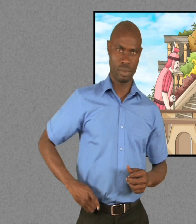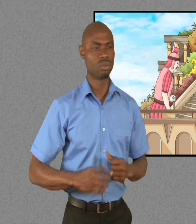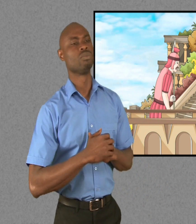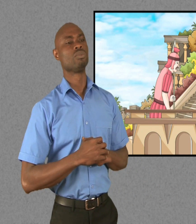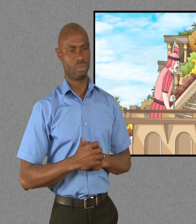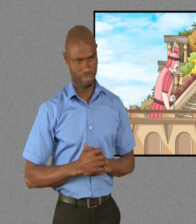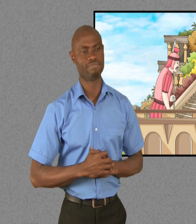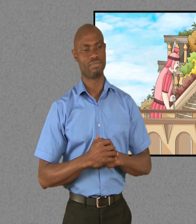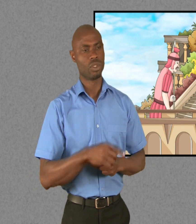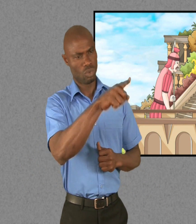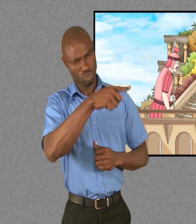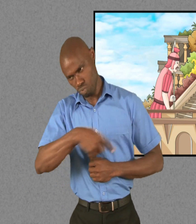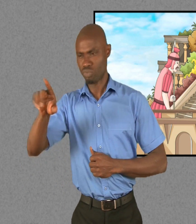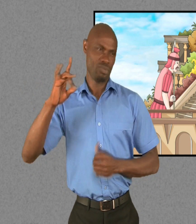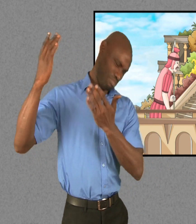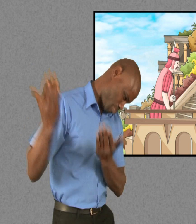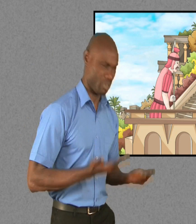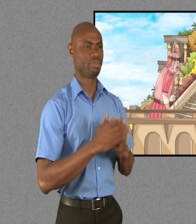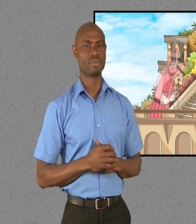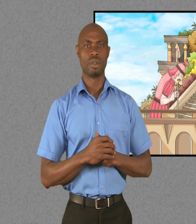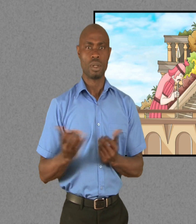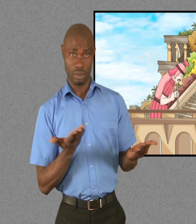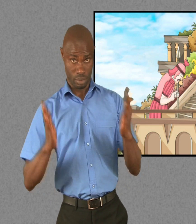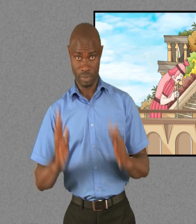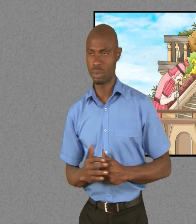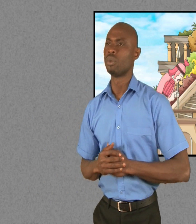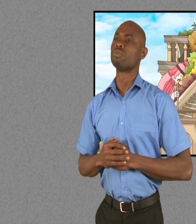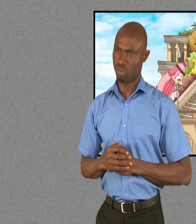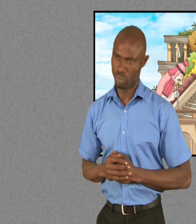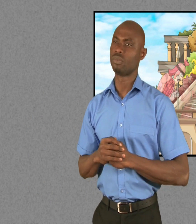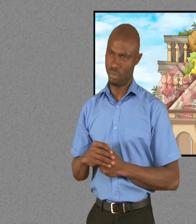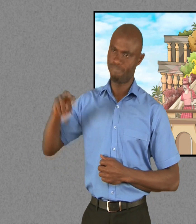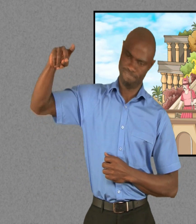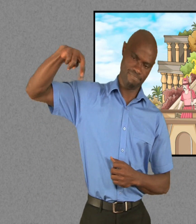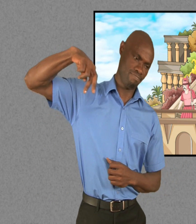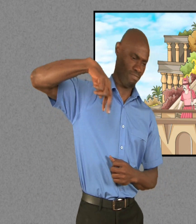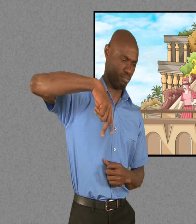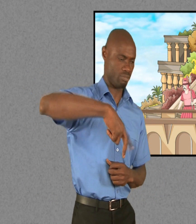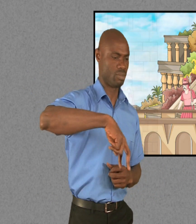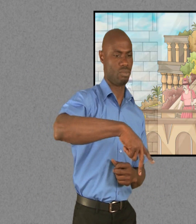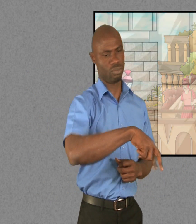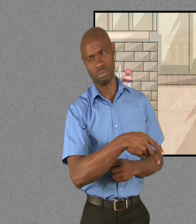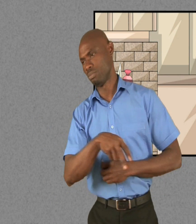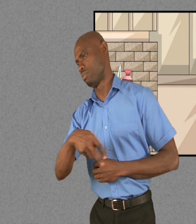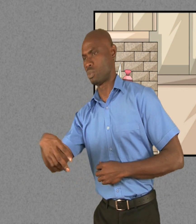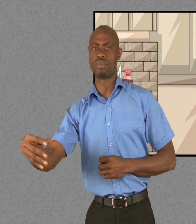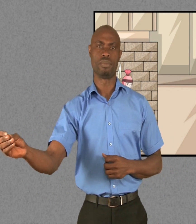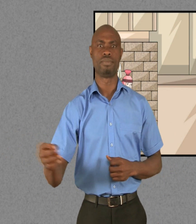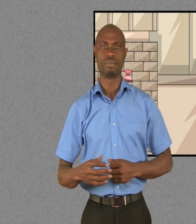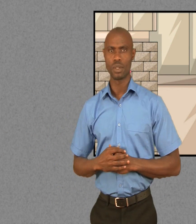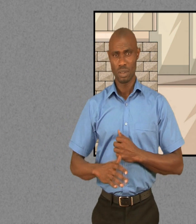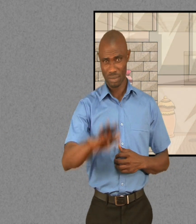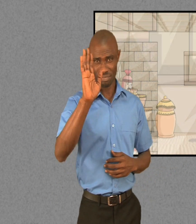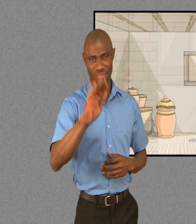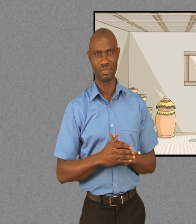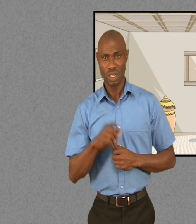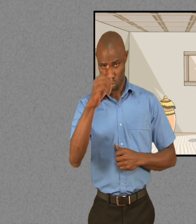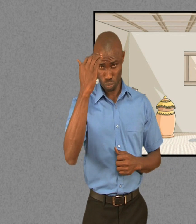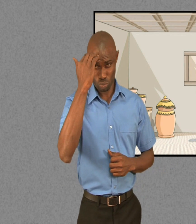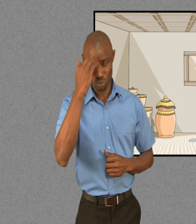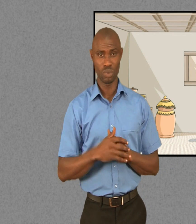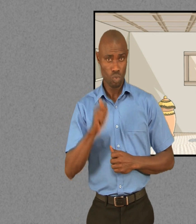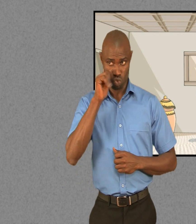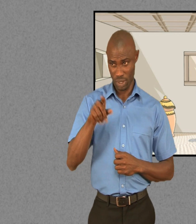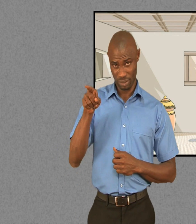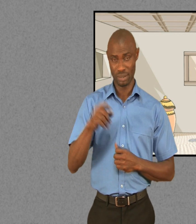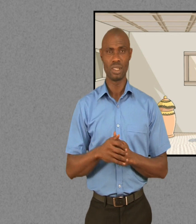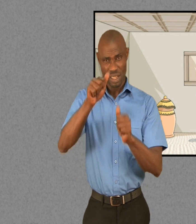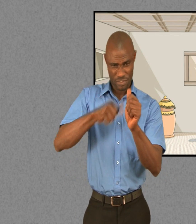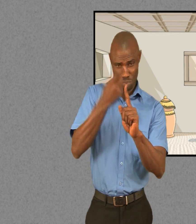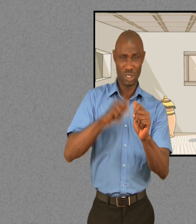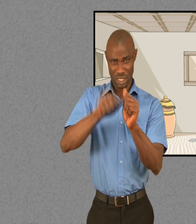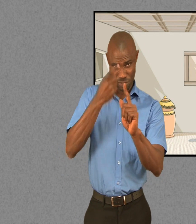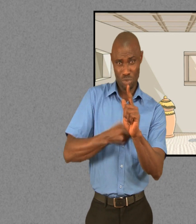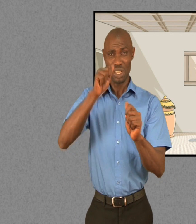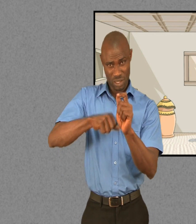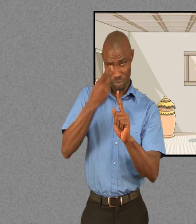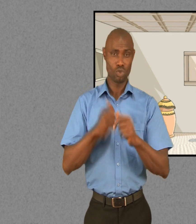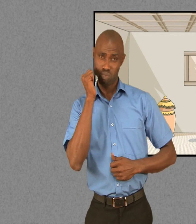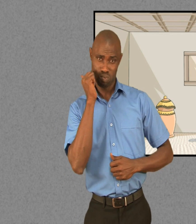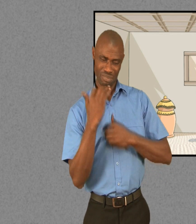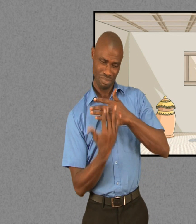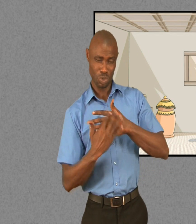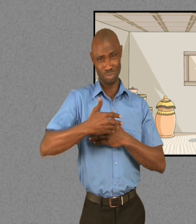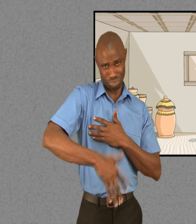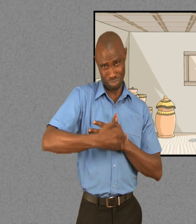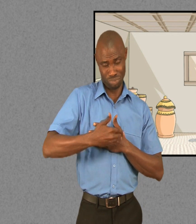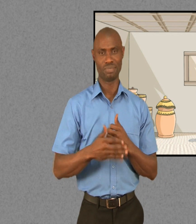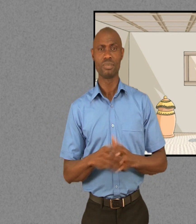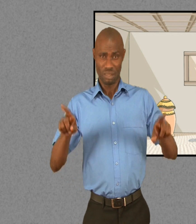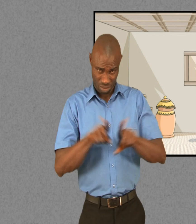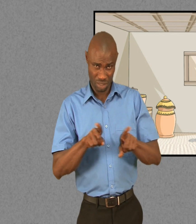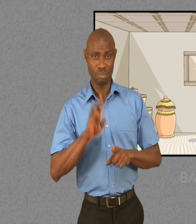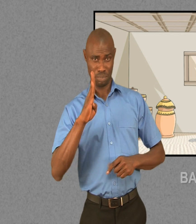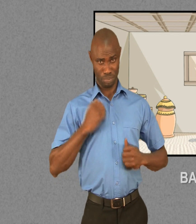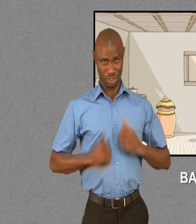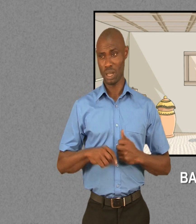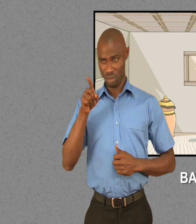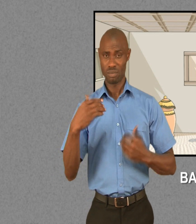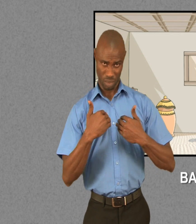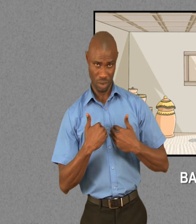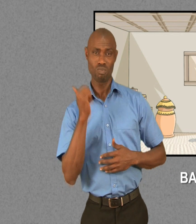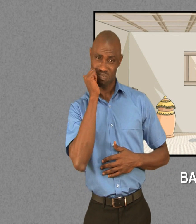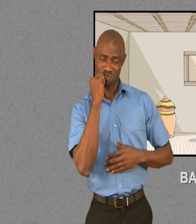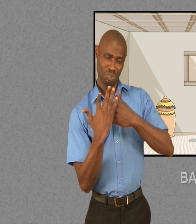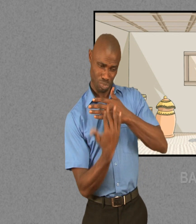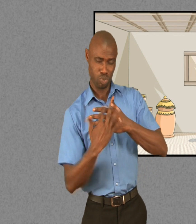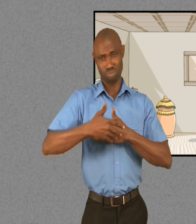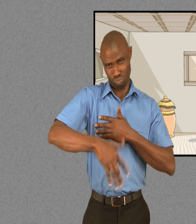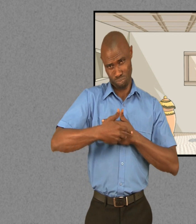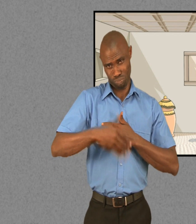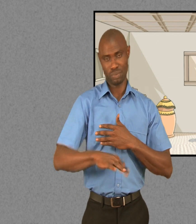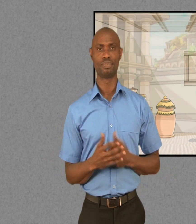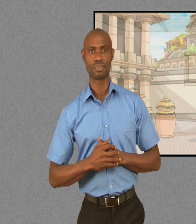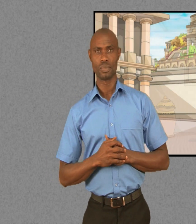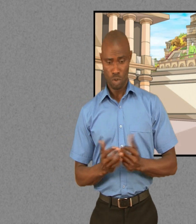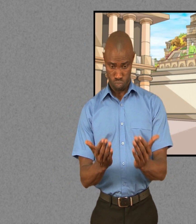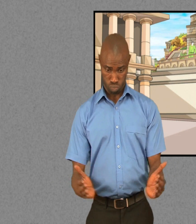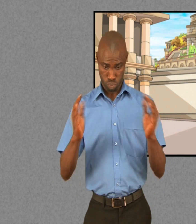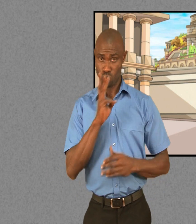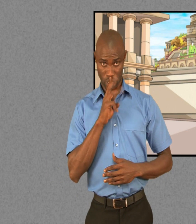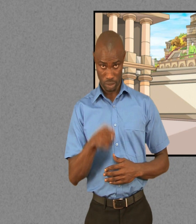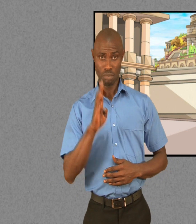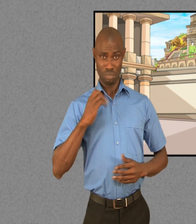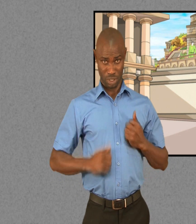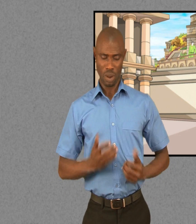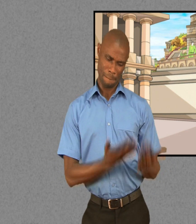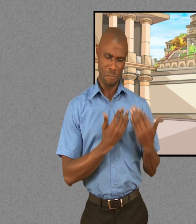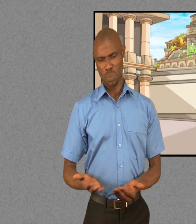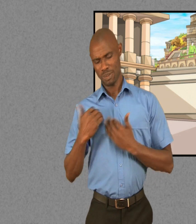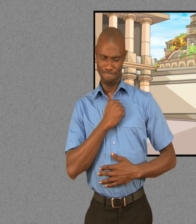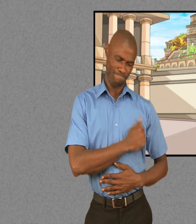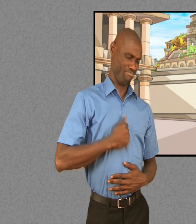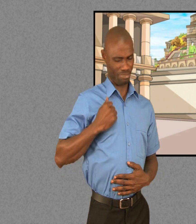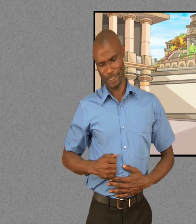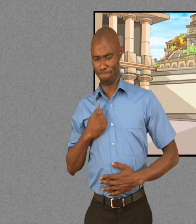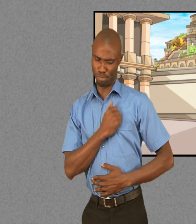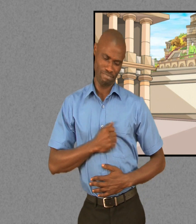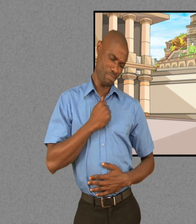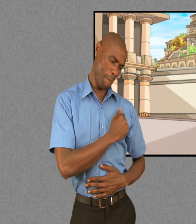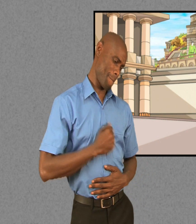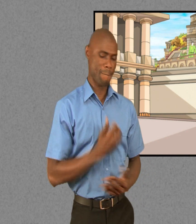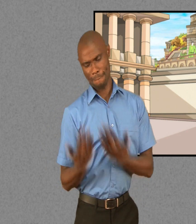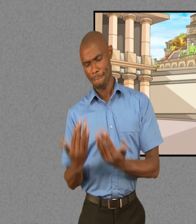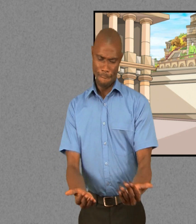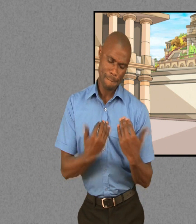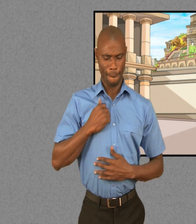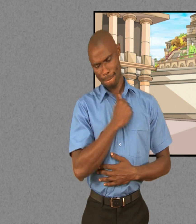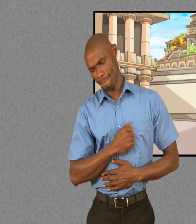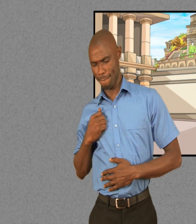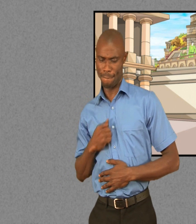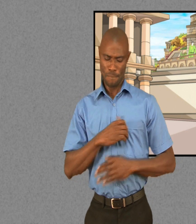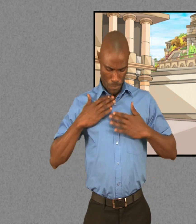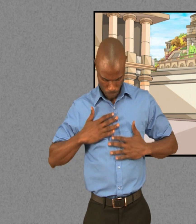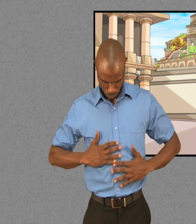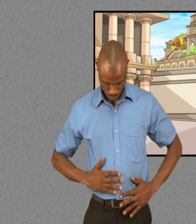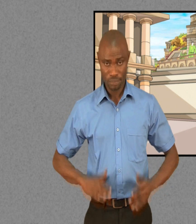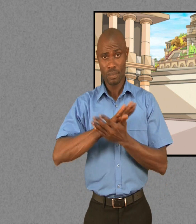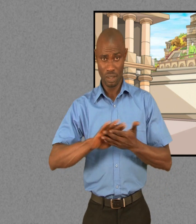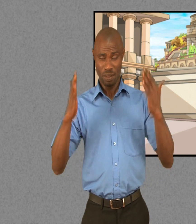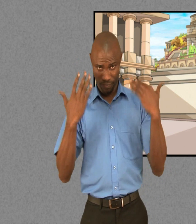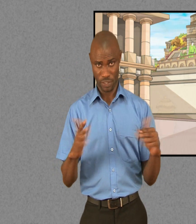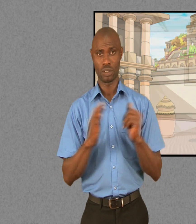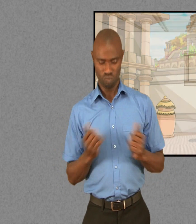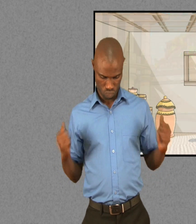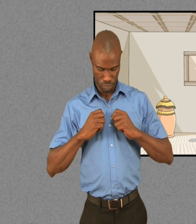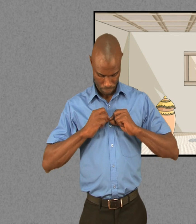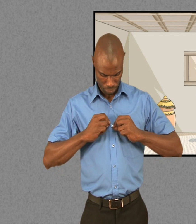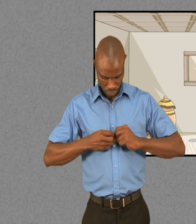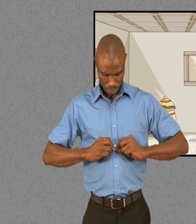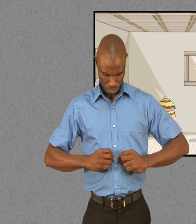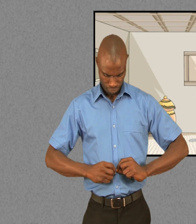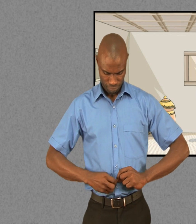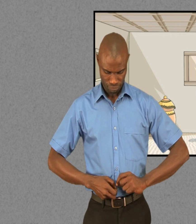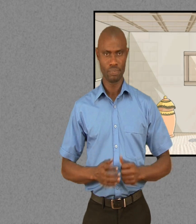Then David sent messengers to get her, and when she came to him, he slept with her.